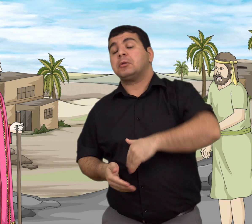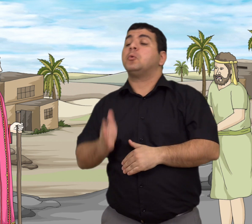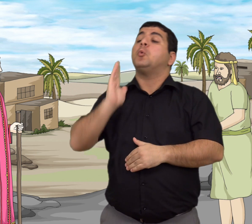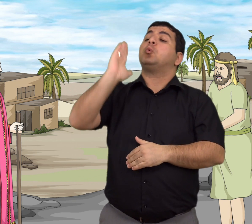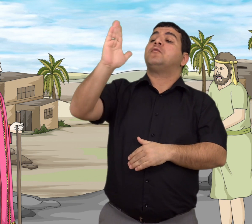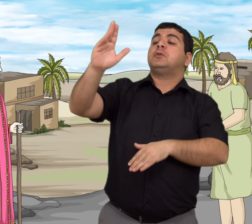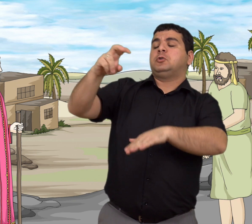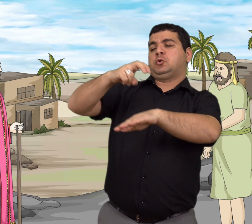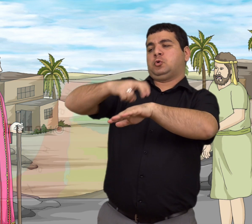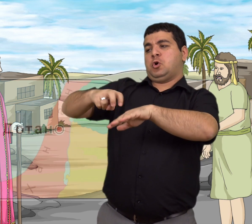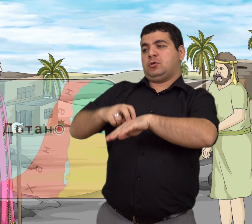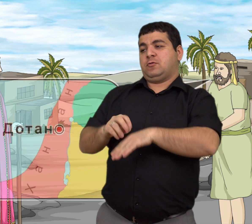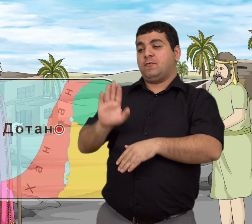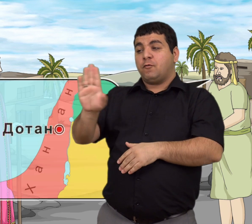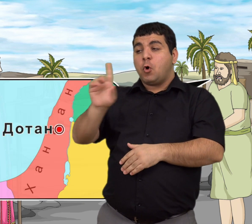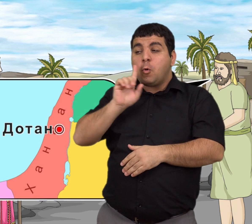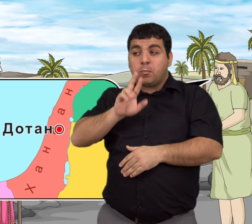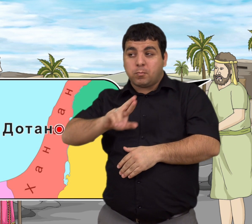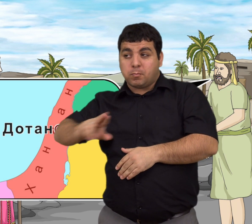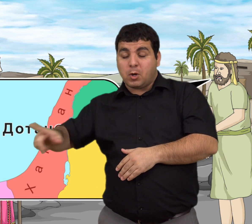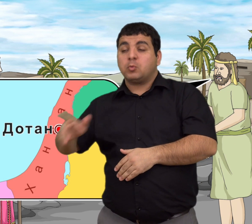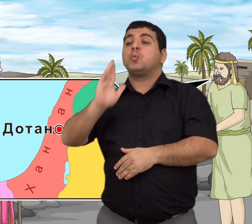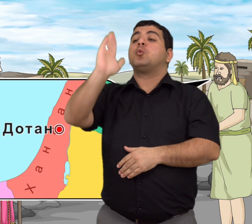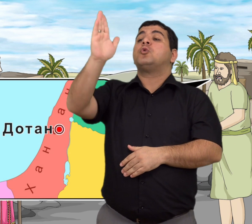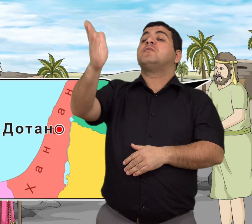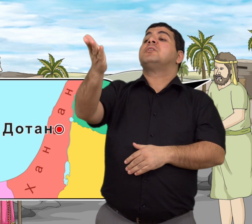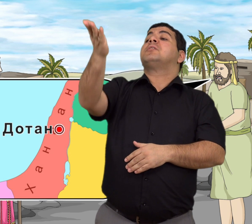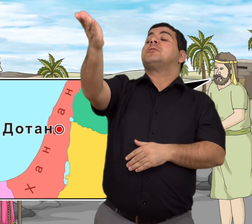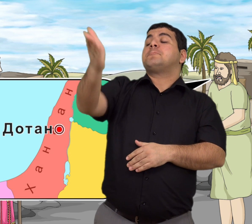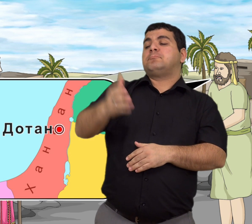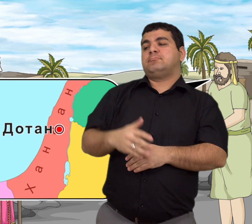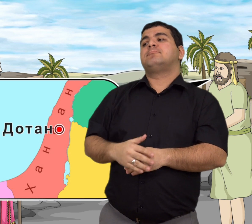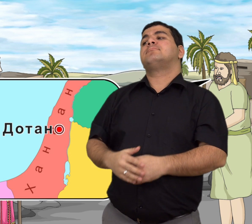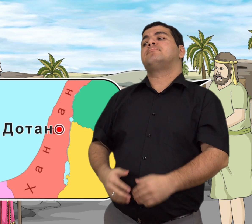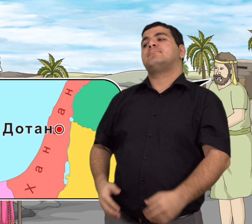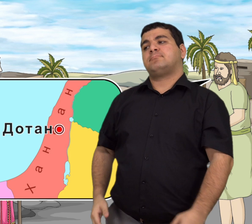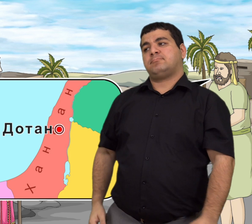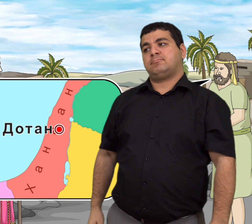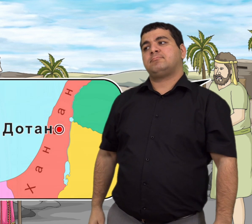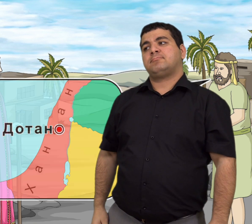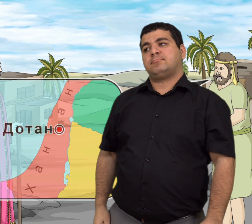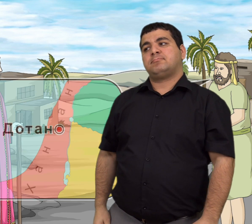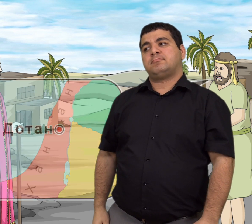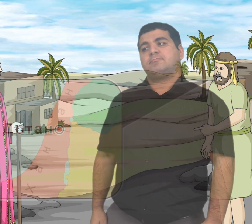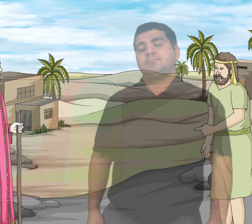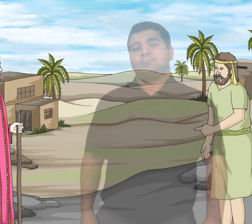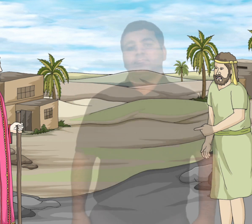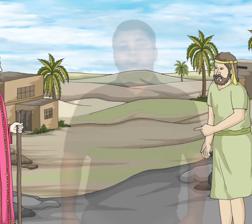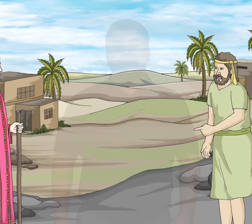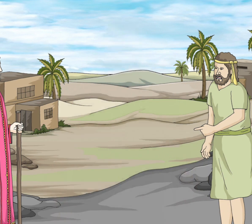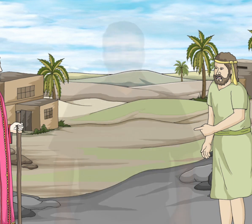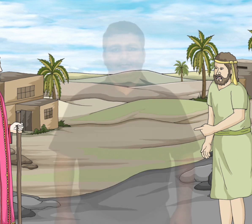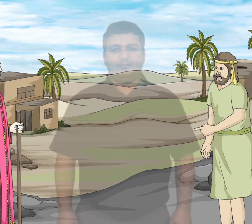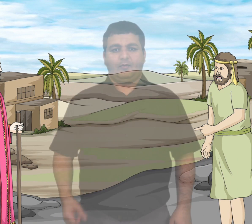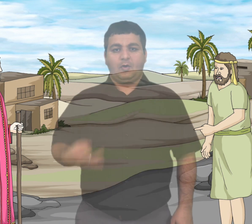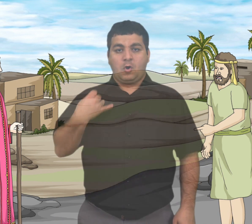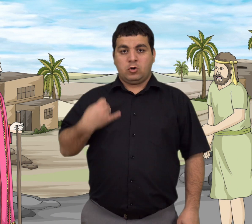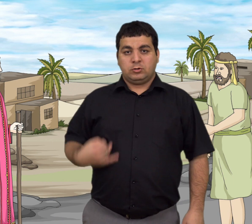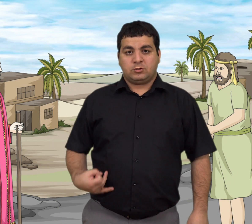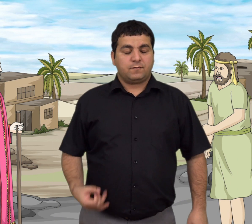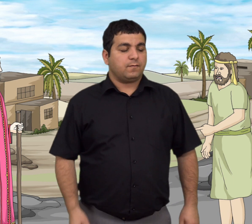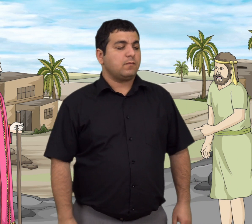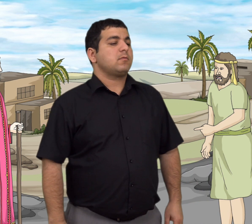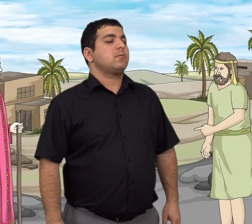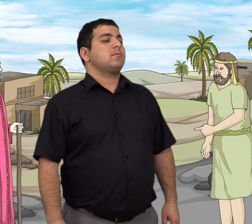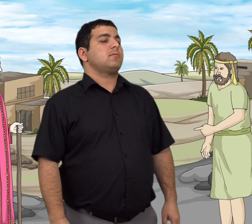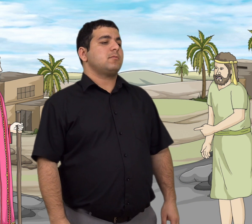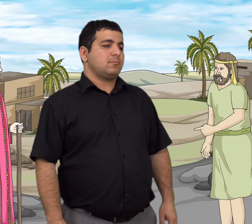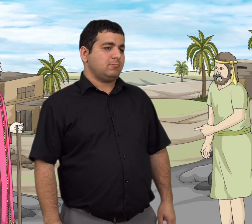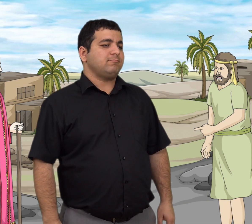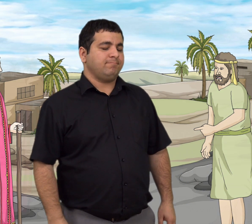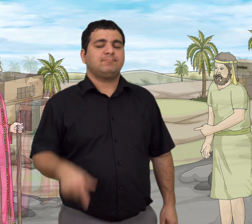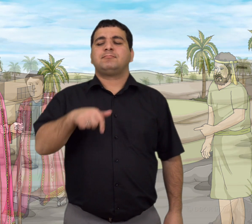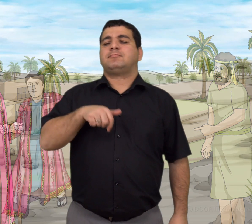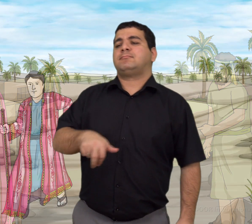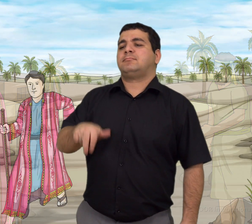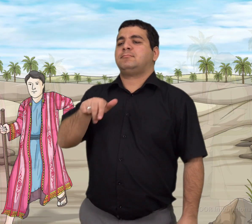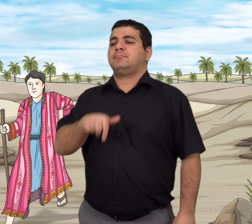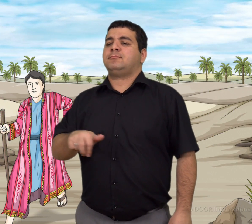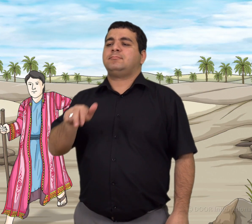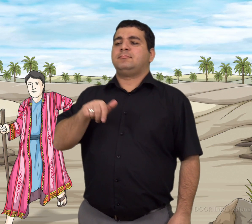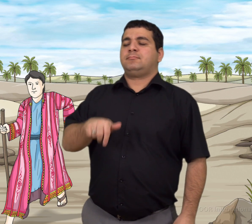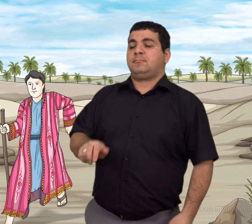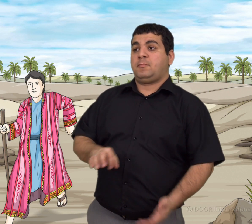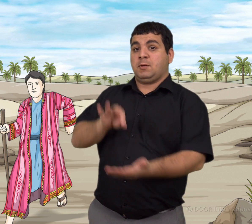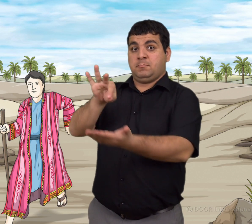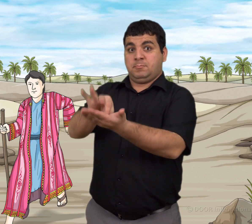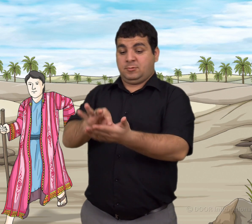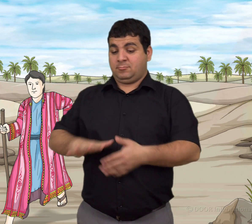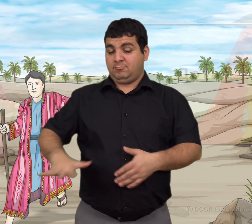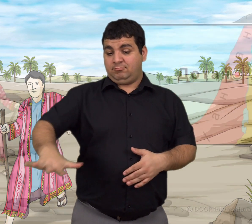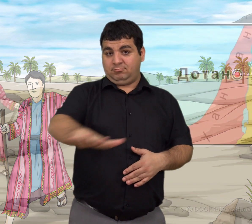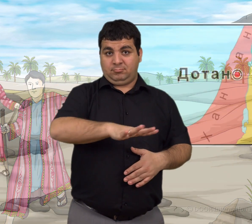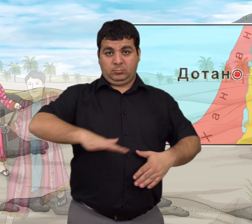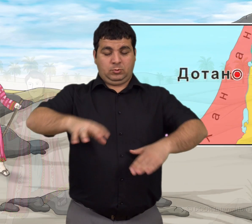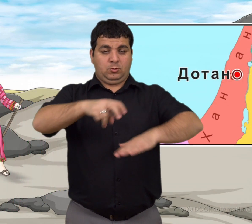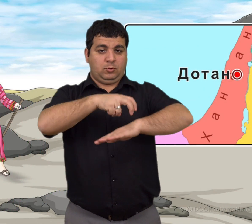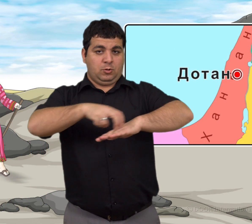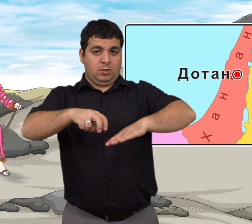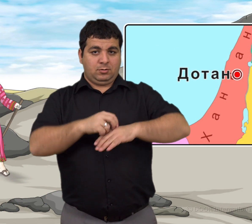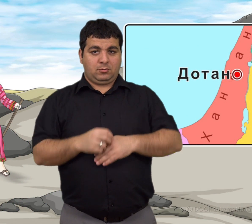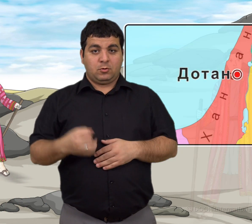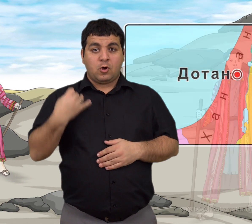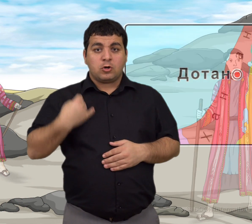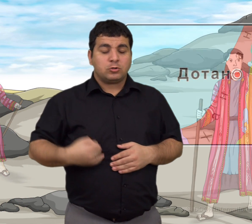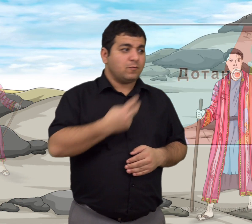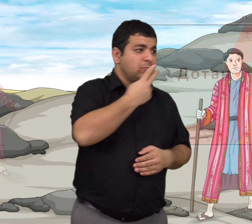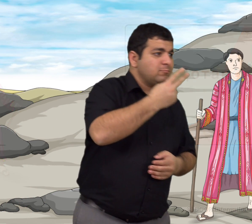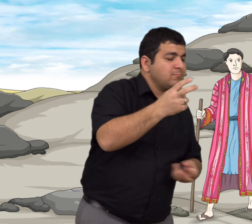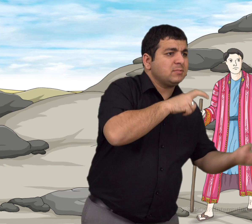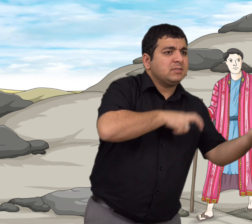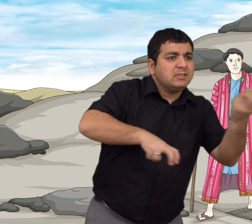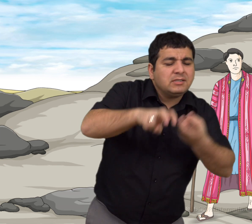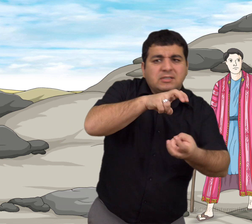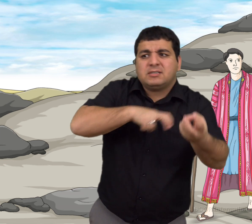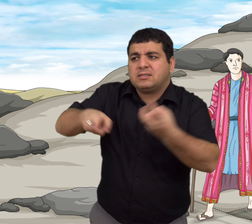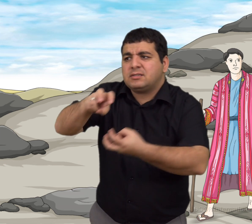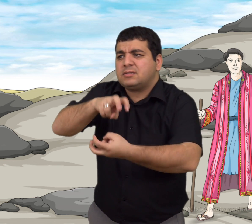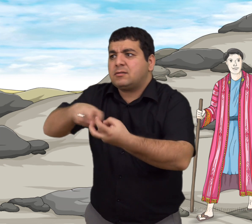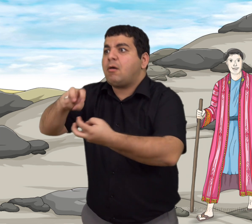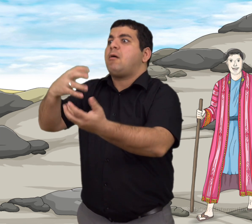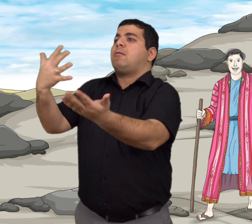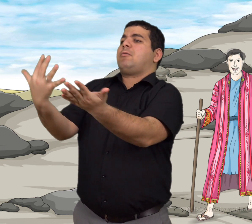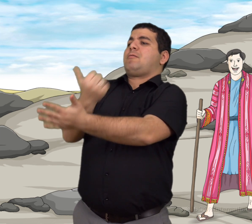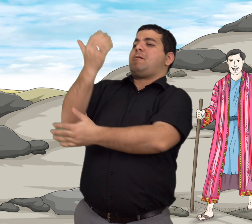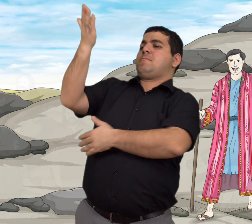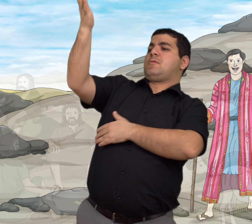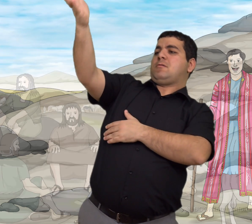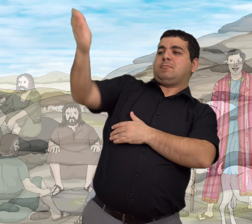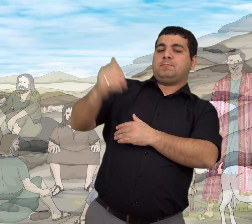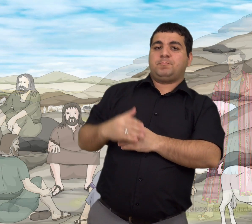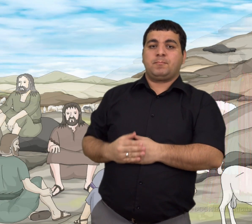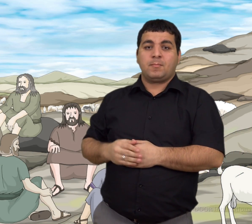“I heard them say, ‘Let us go to Dothan.’” So Joseph set out after his brothers and found them at Dothan.